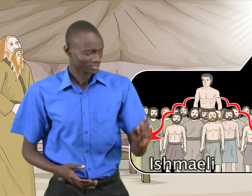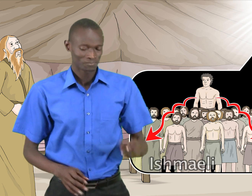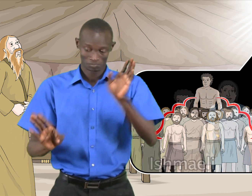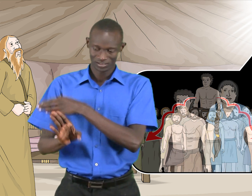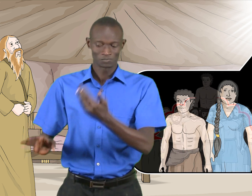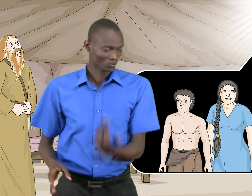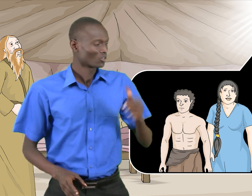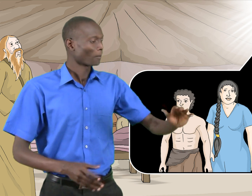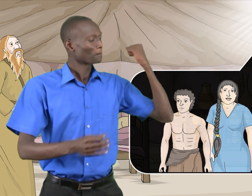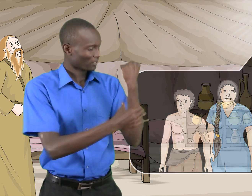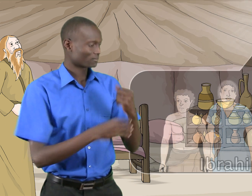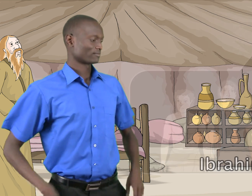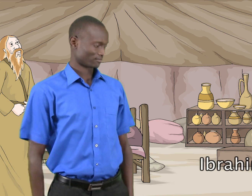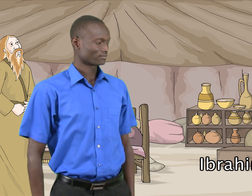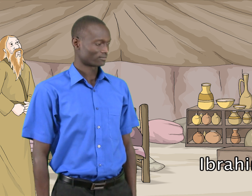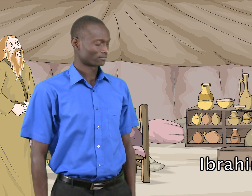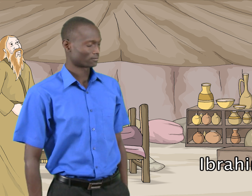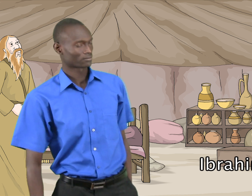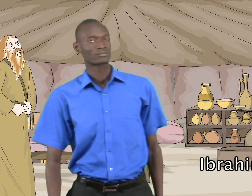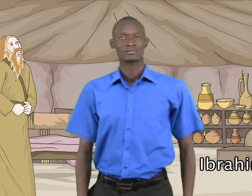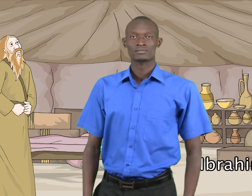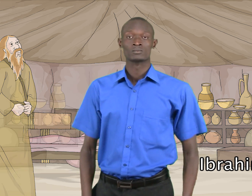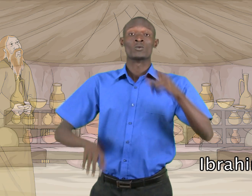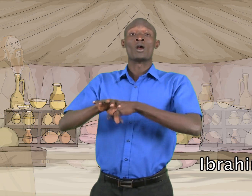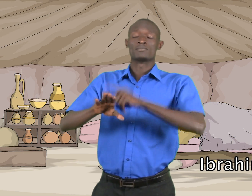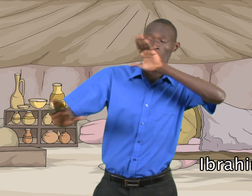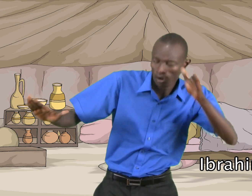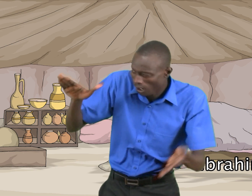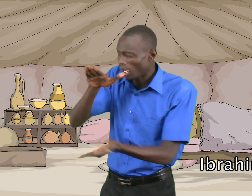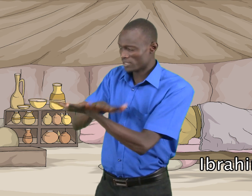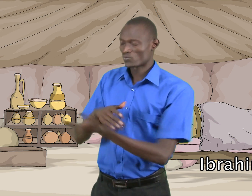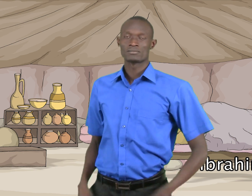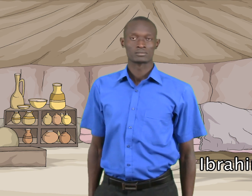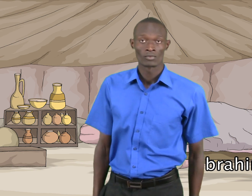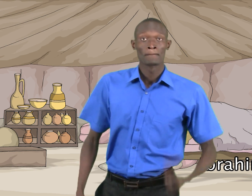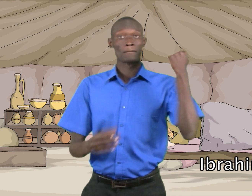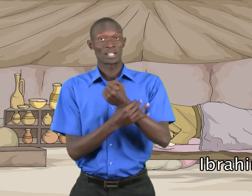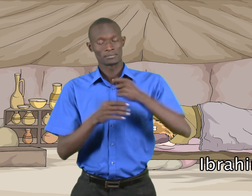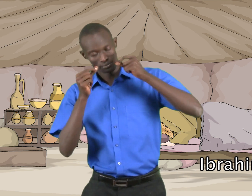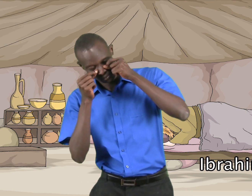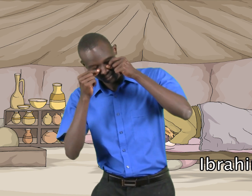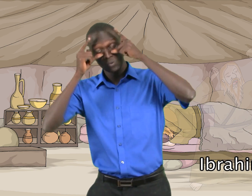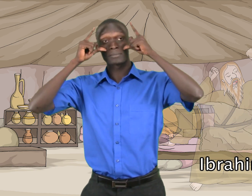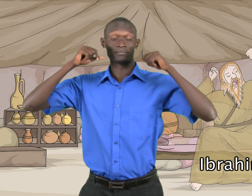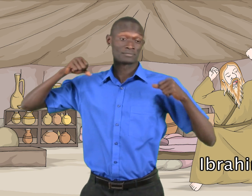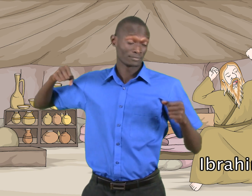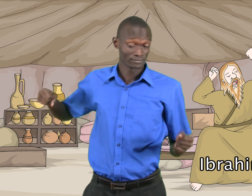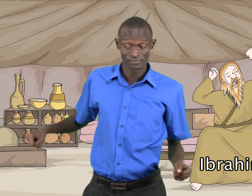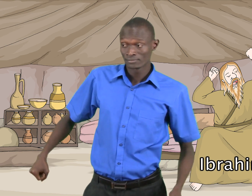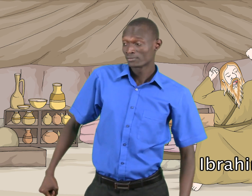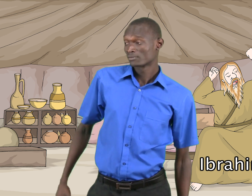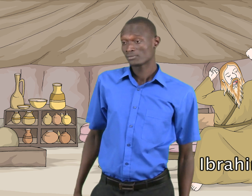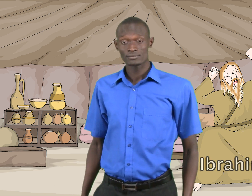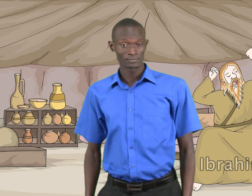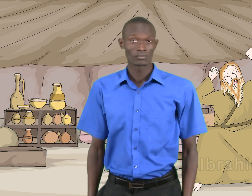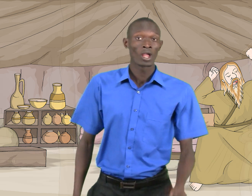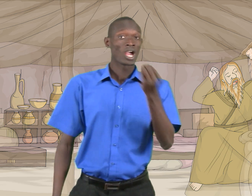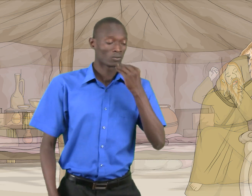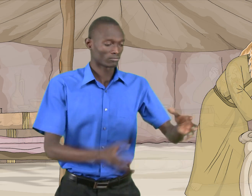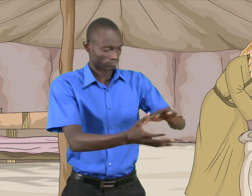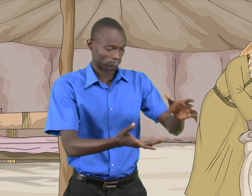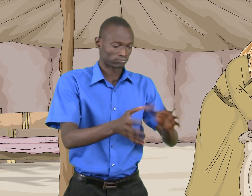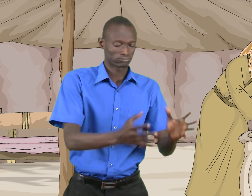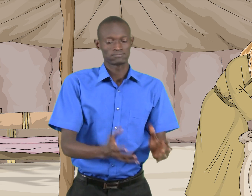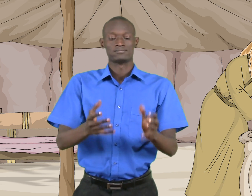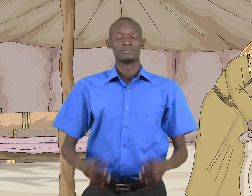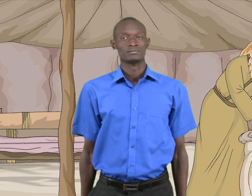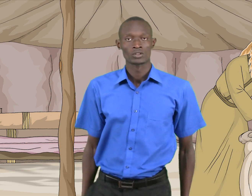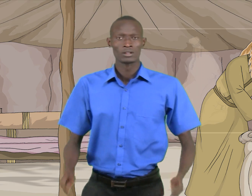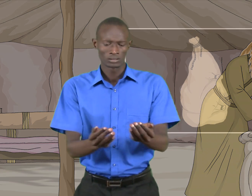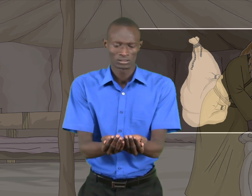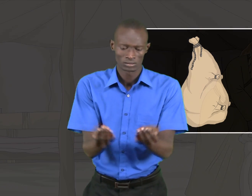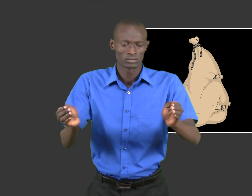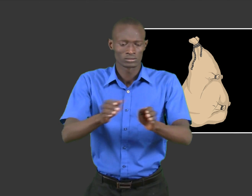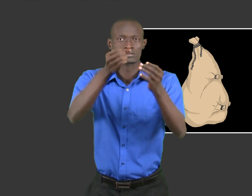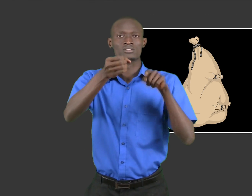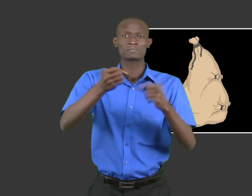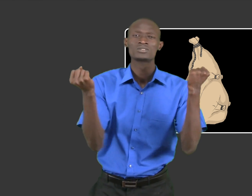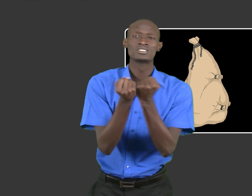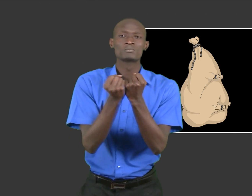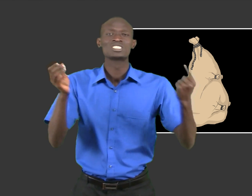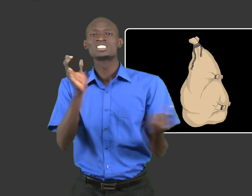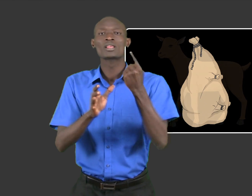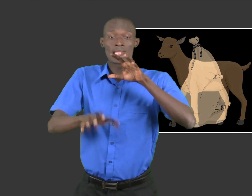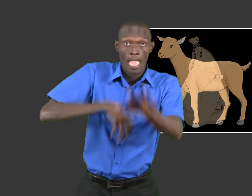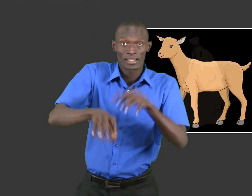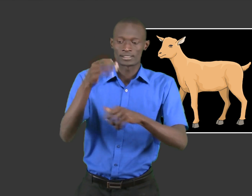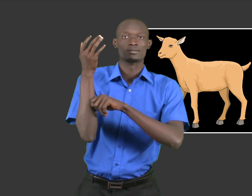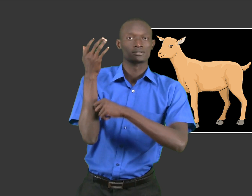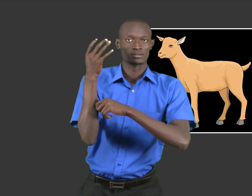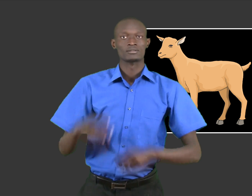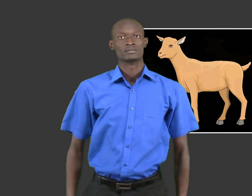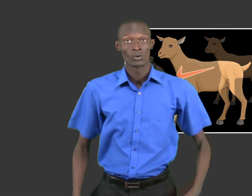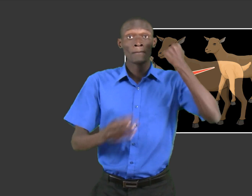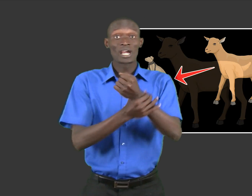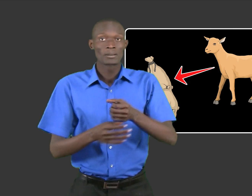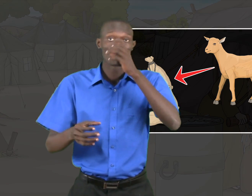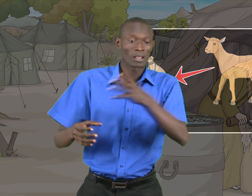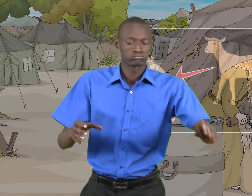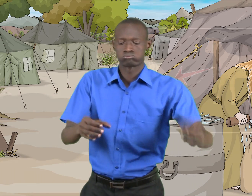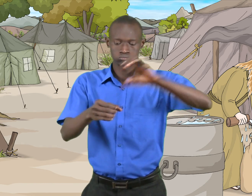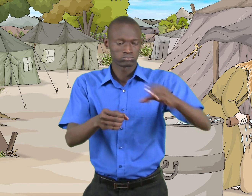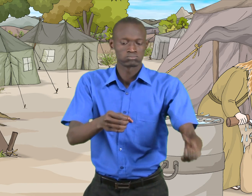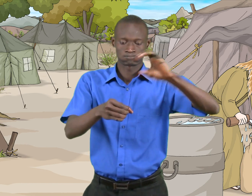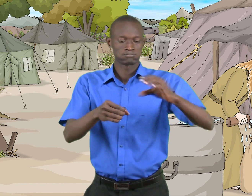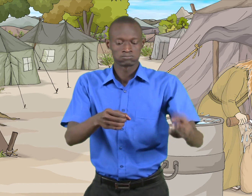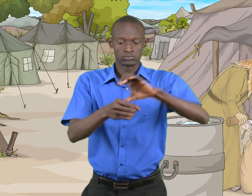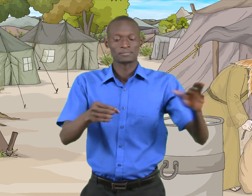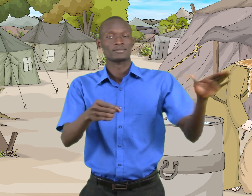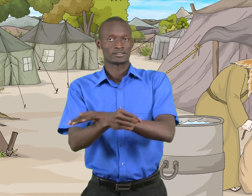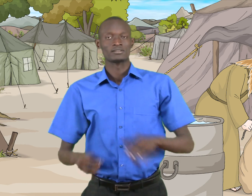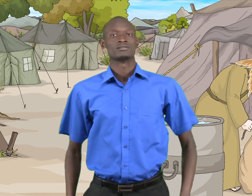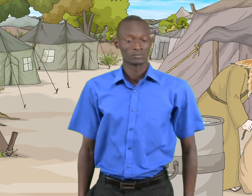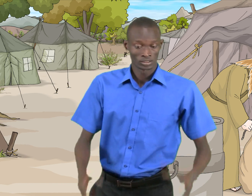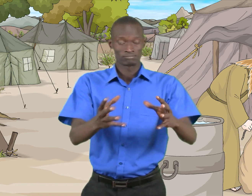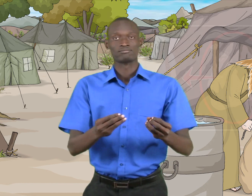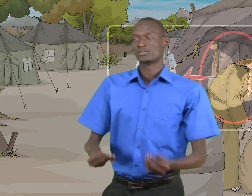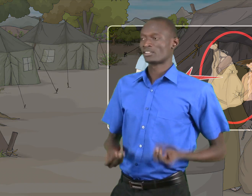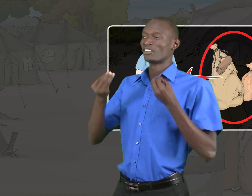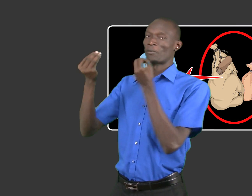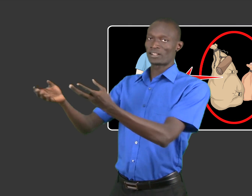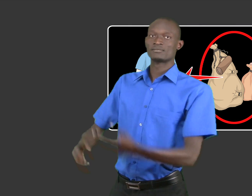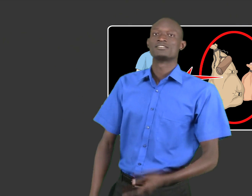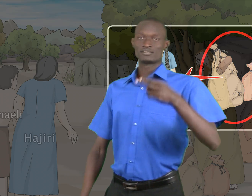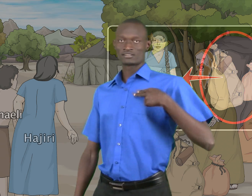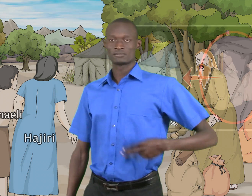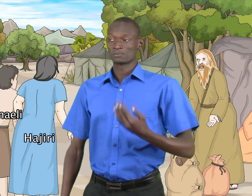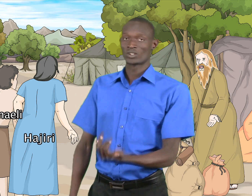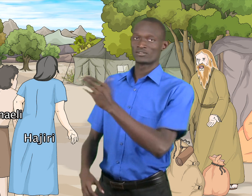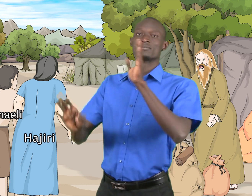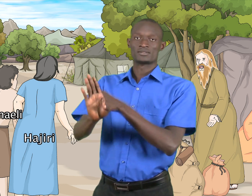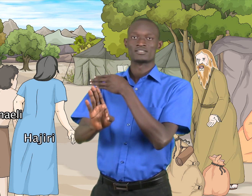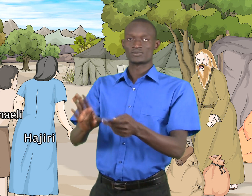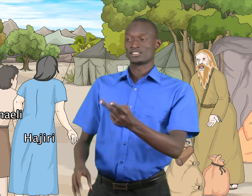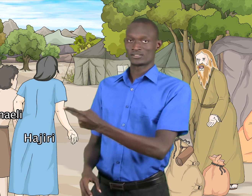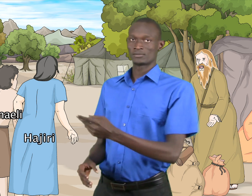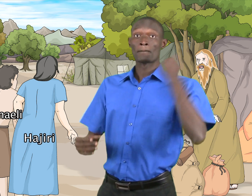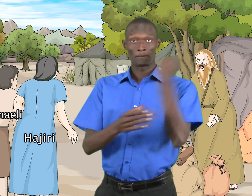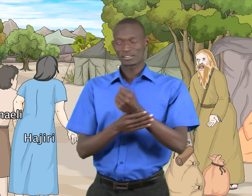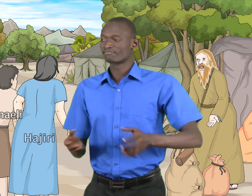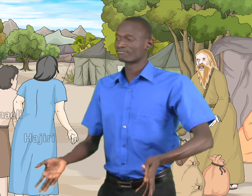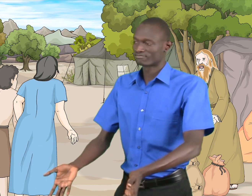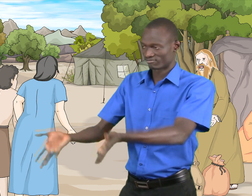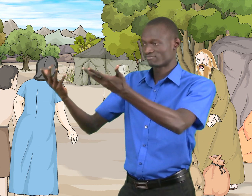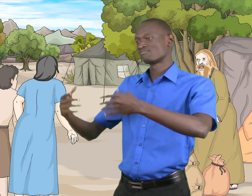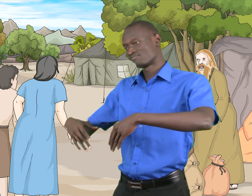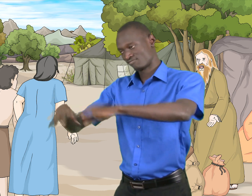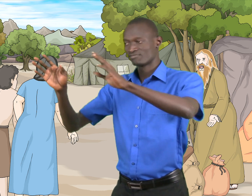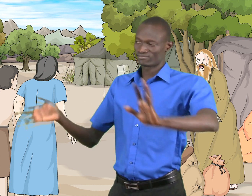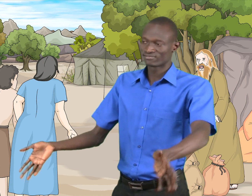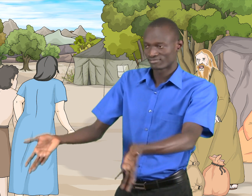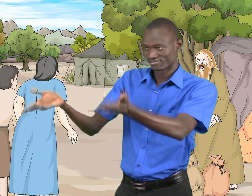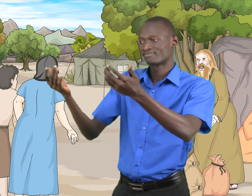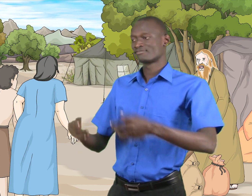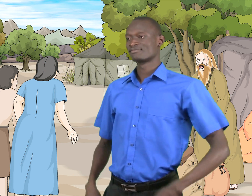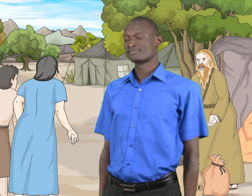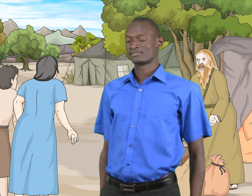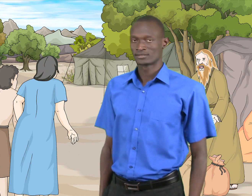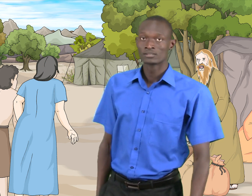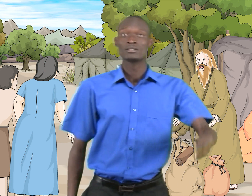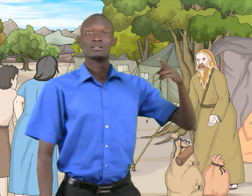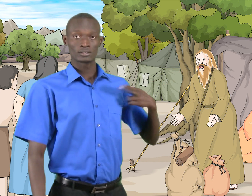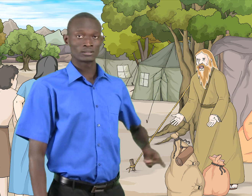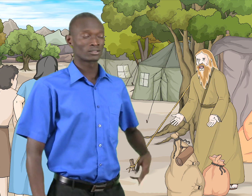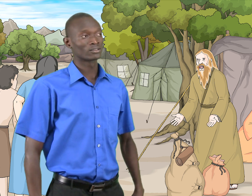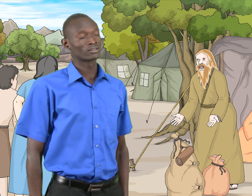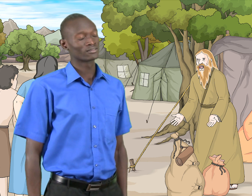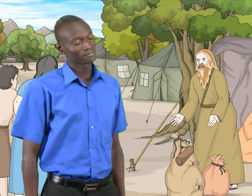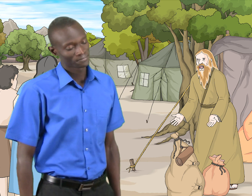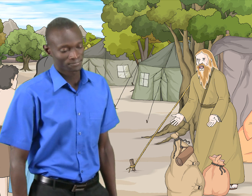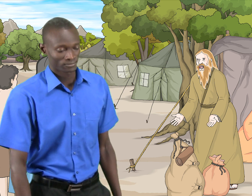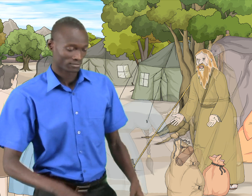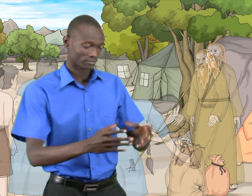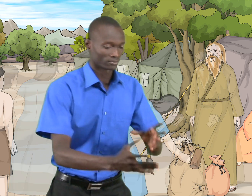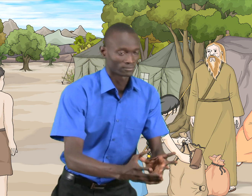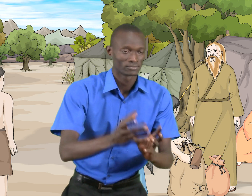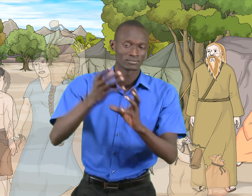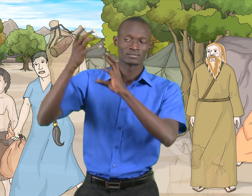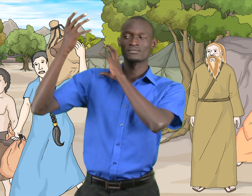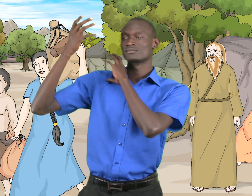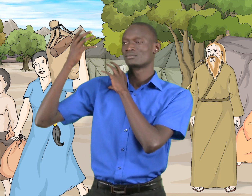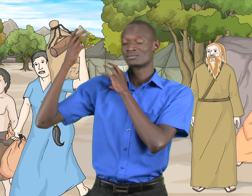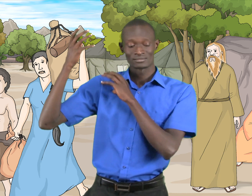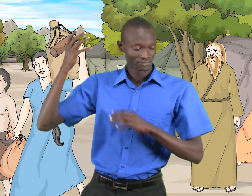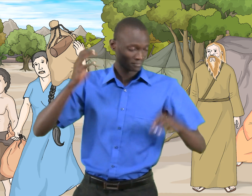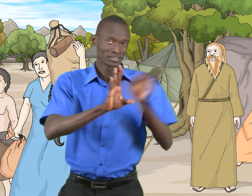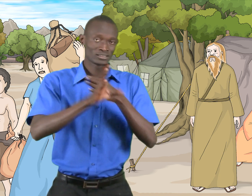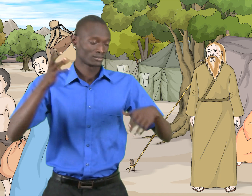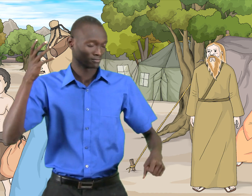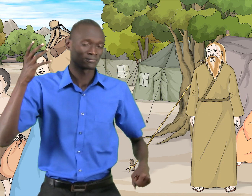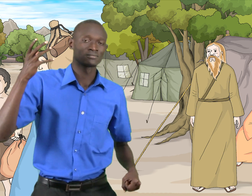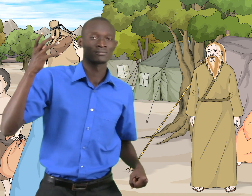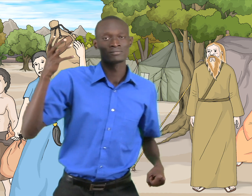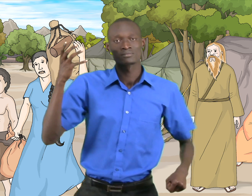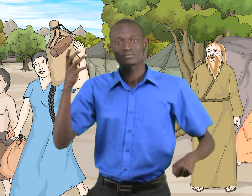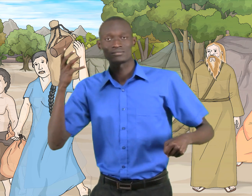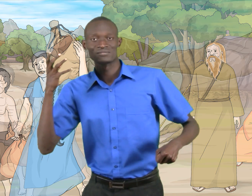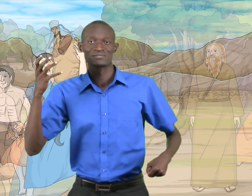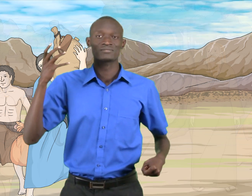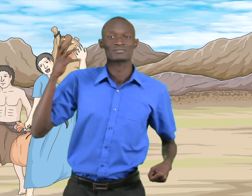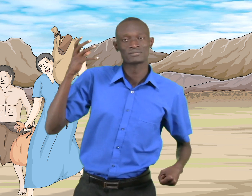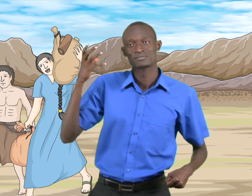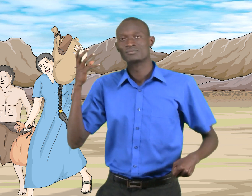Early in the morning, Abraham got up, took bread and a skin of water, put them on Hagar’s shoulders, and sent her away with the boy.